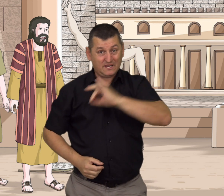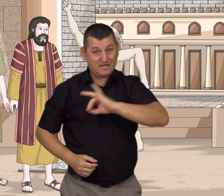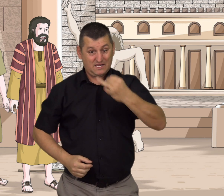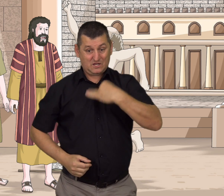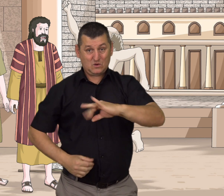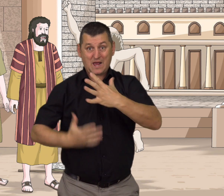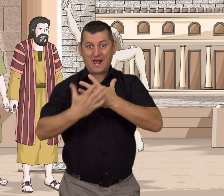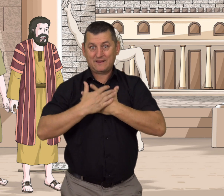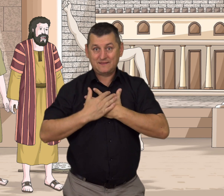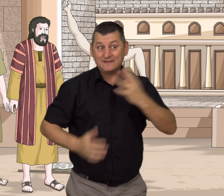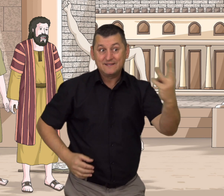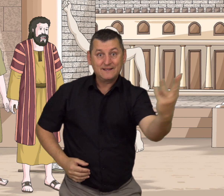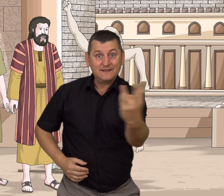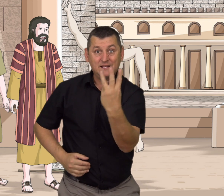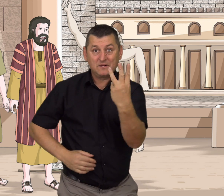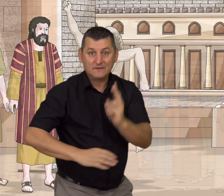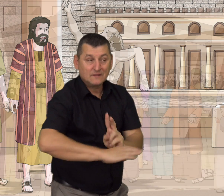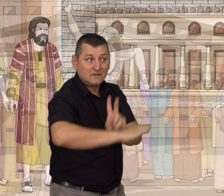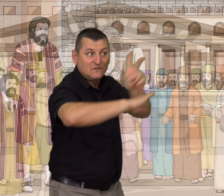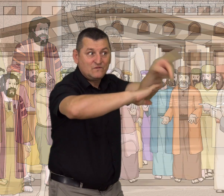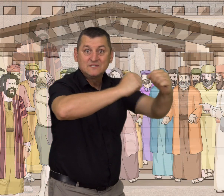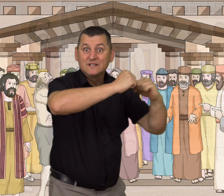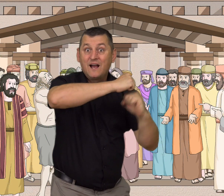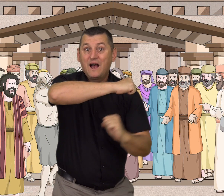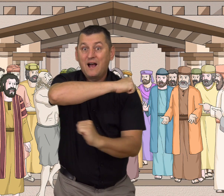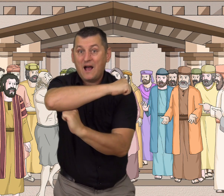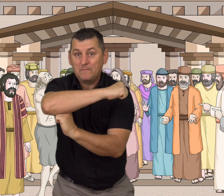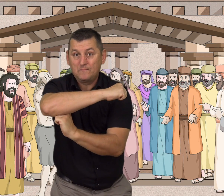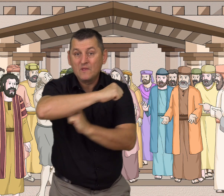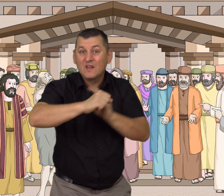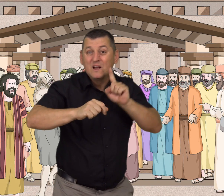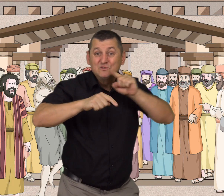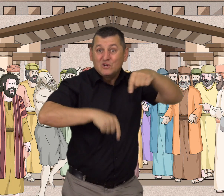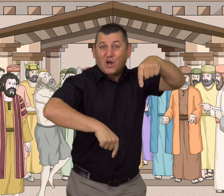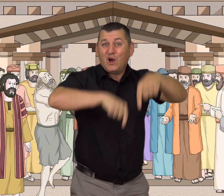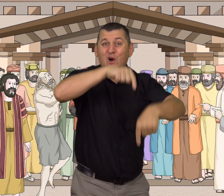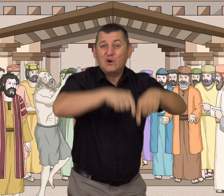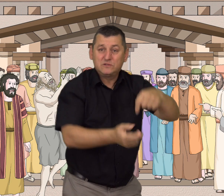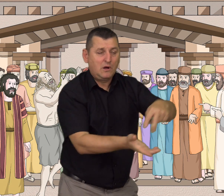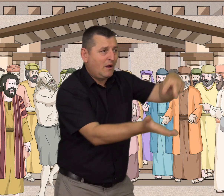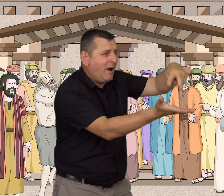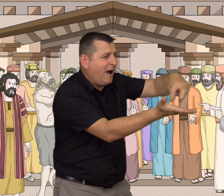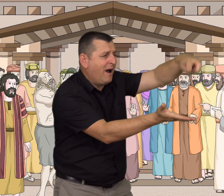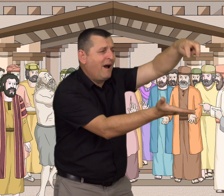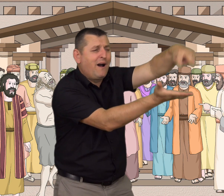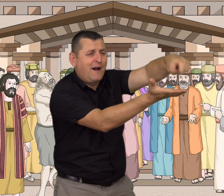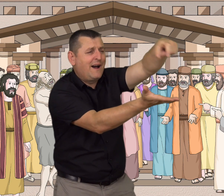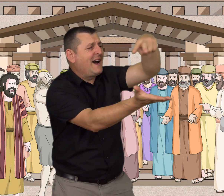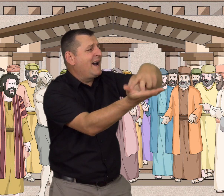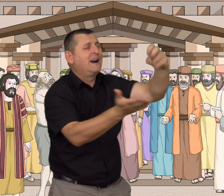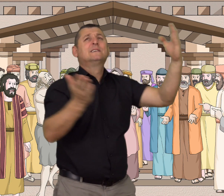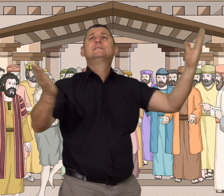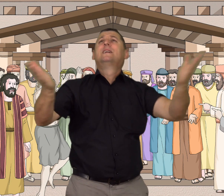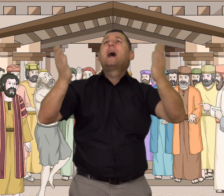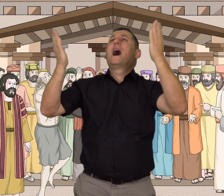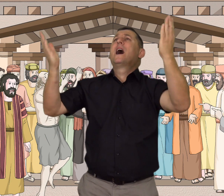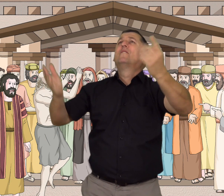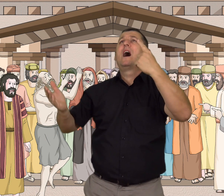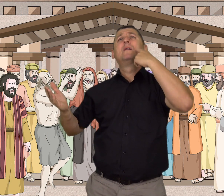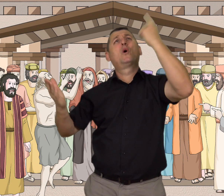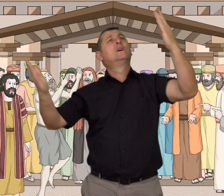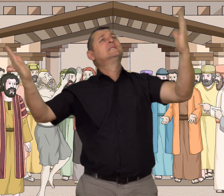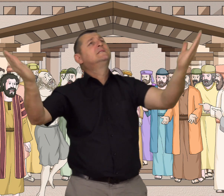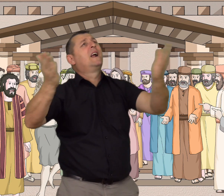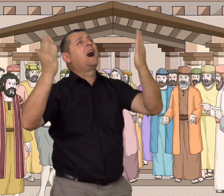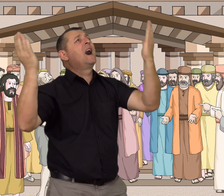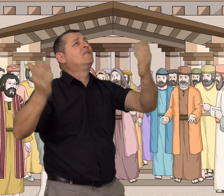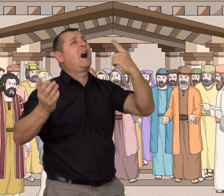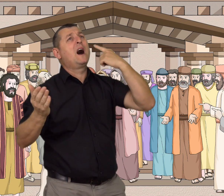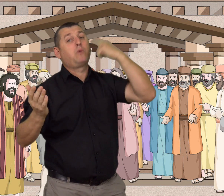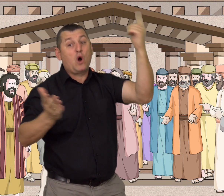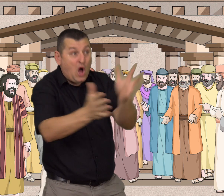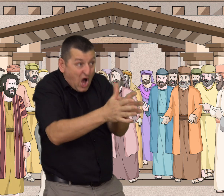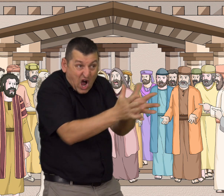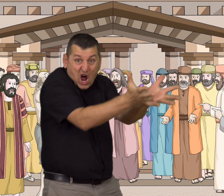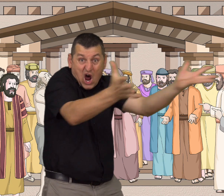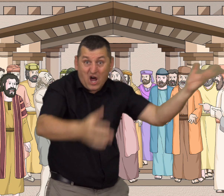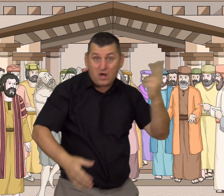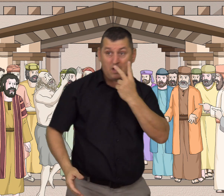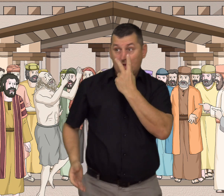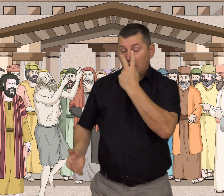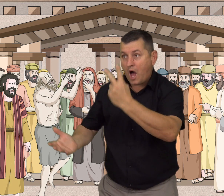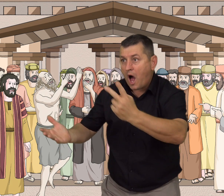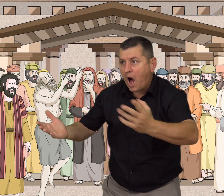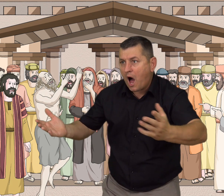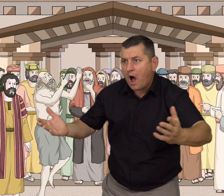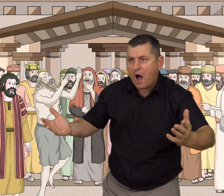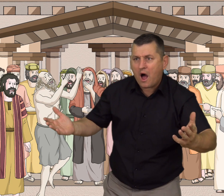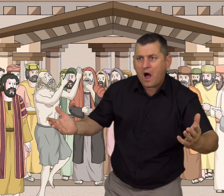Then he went with them into the temple courts, walking and leaping and praising God.